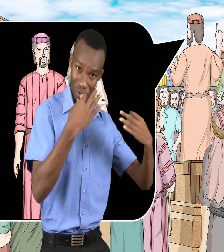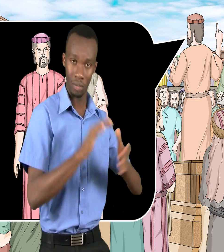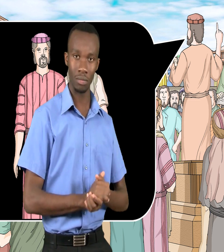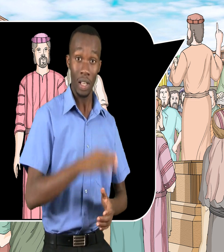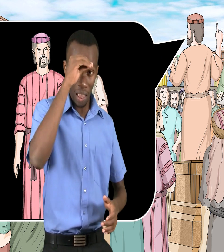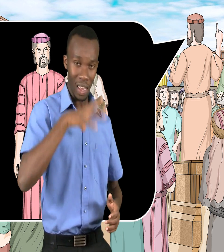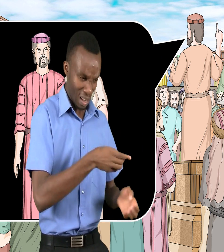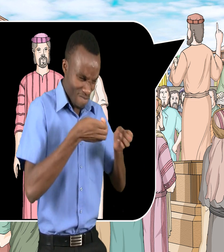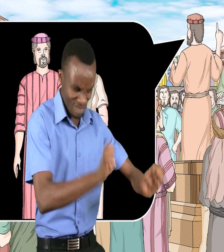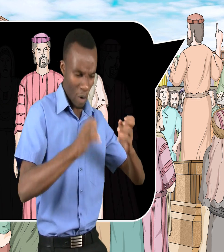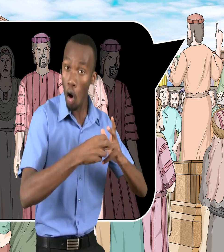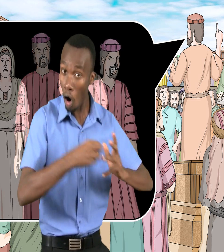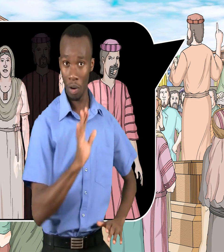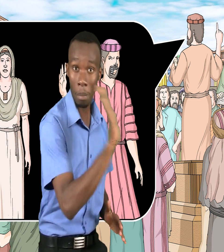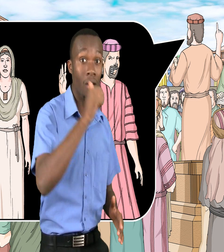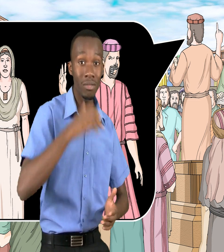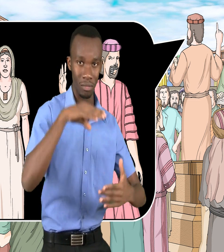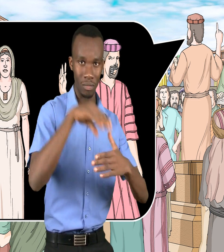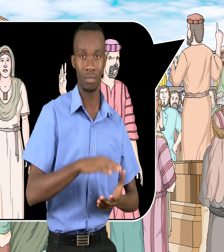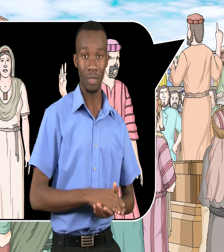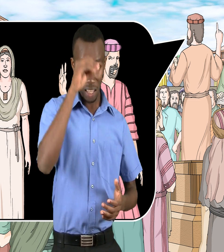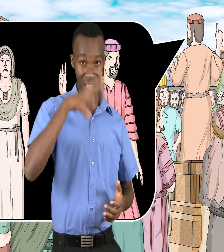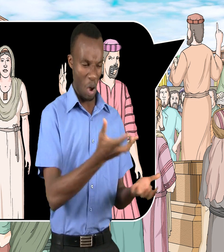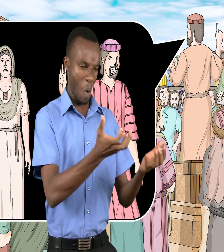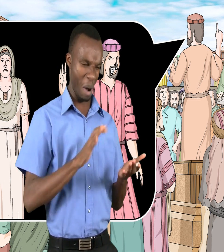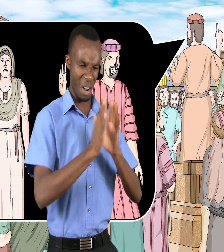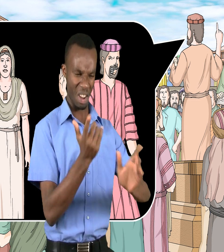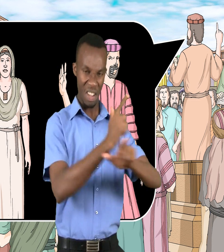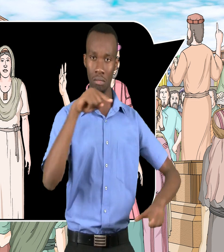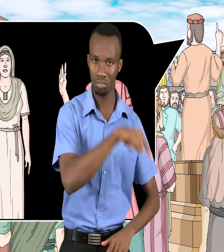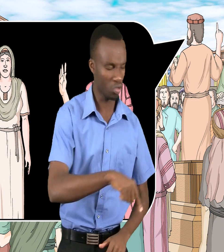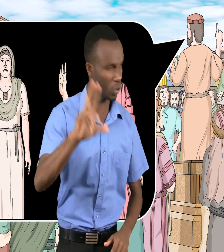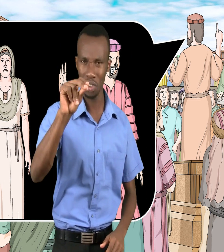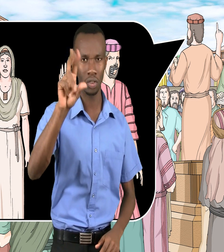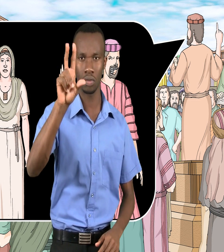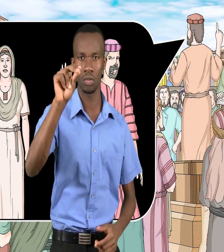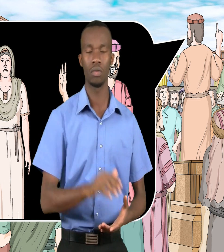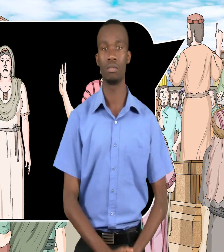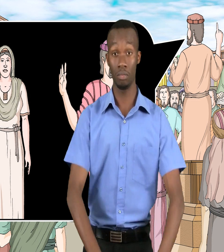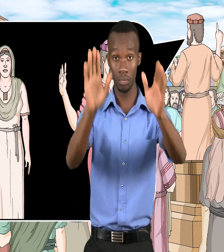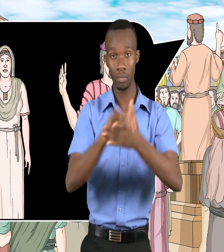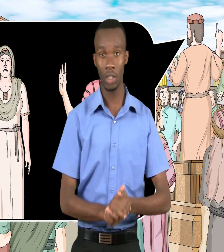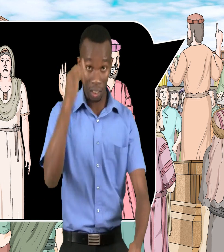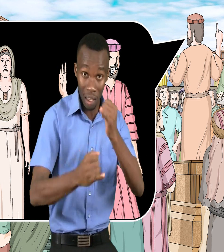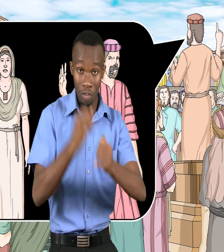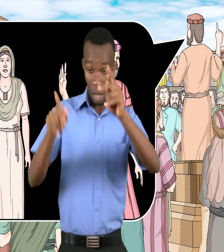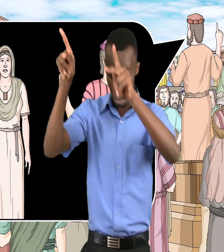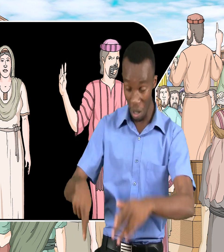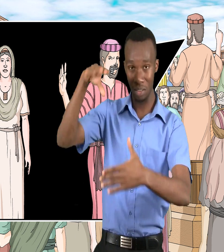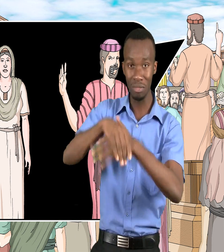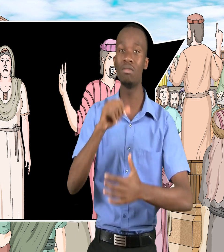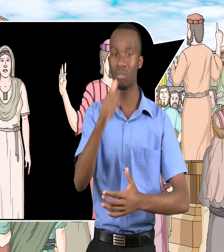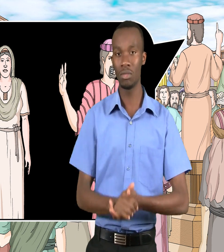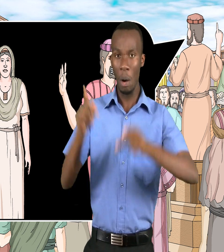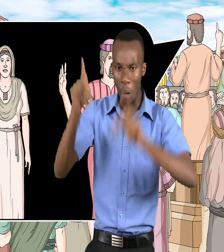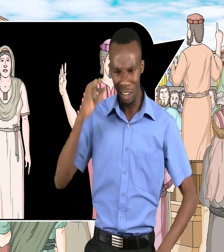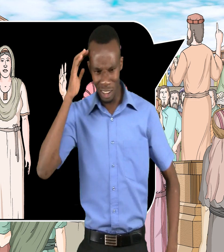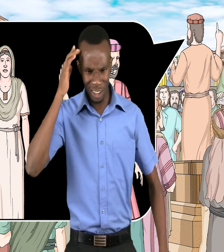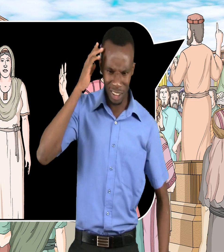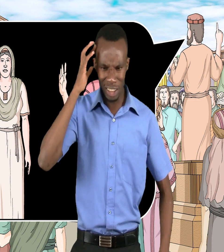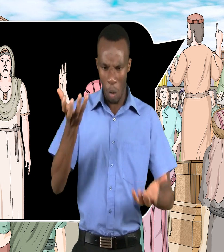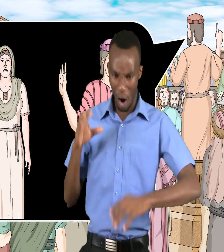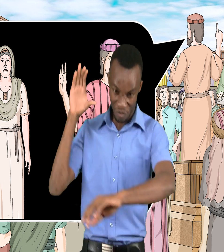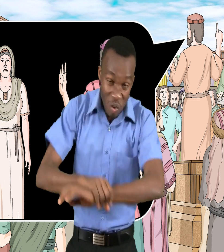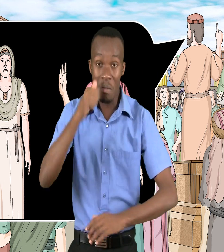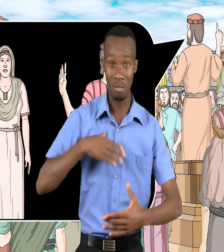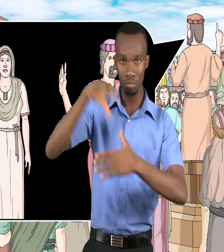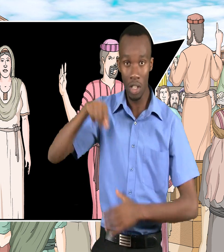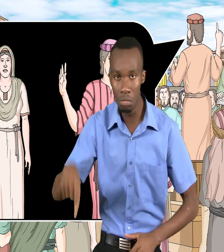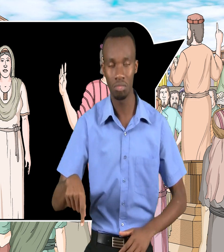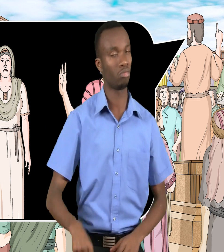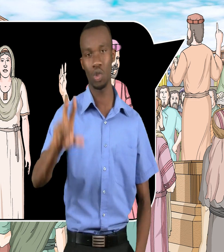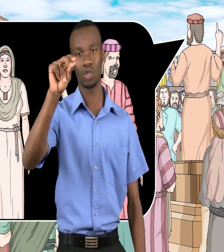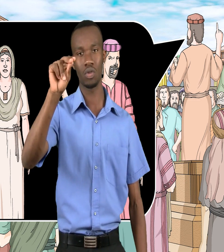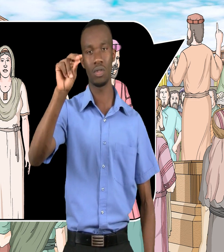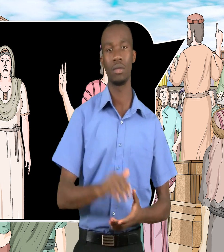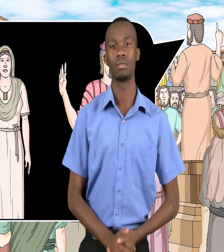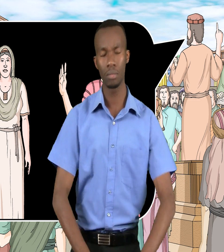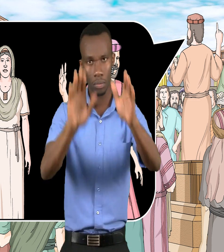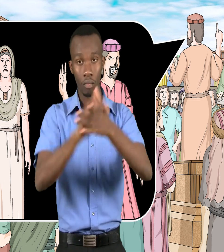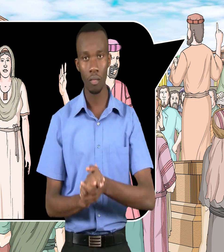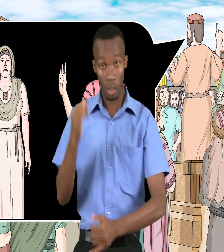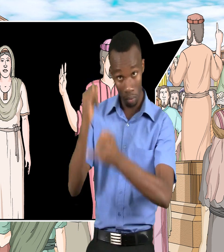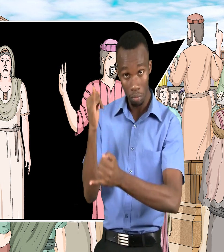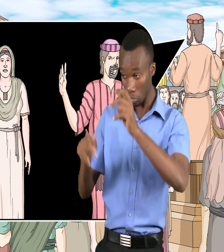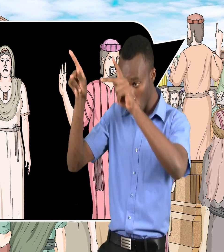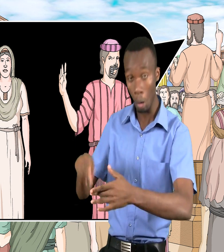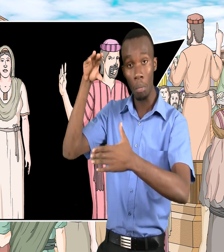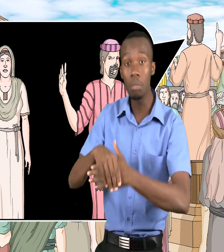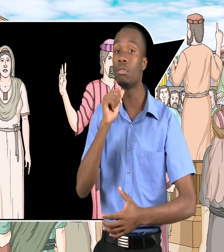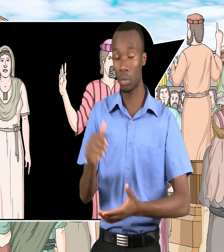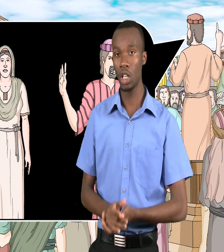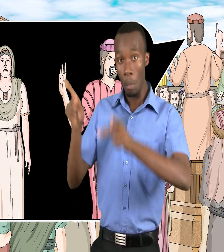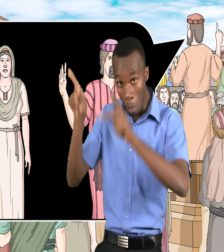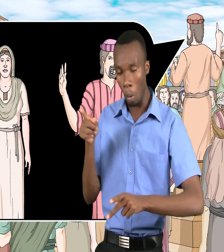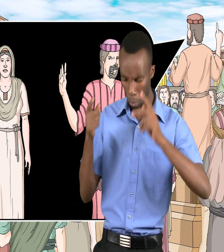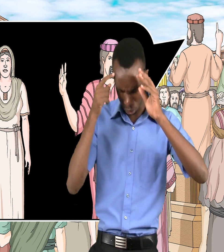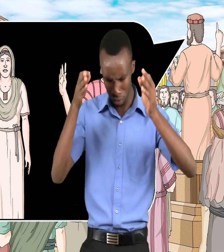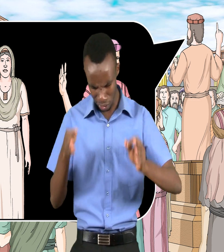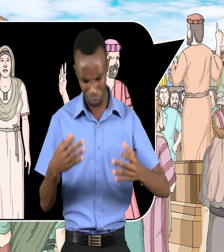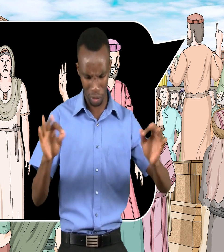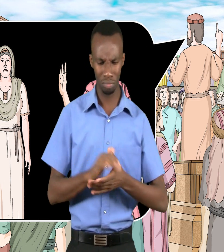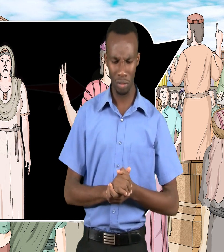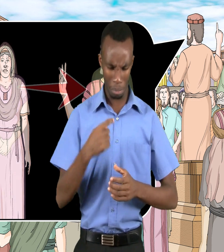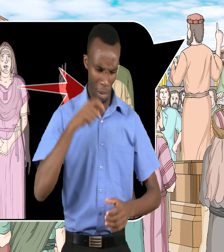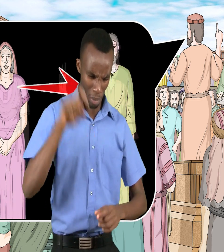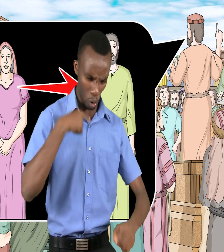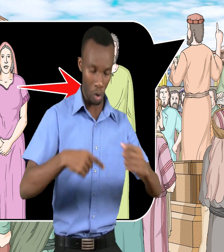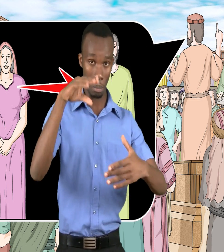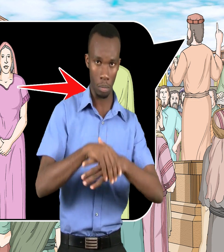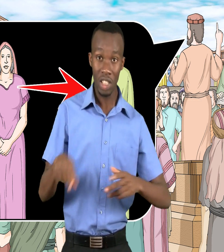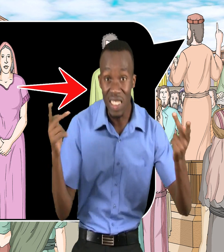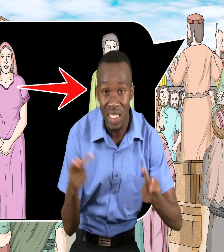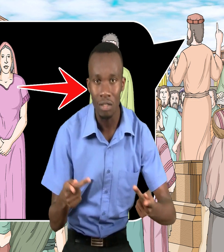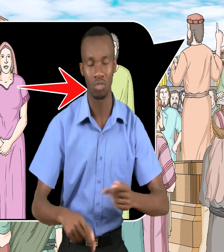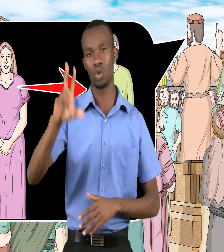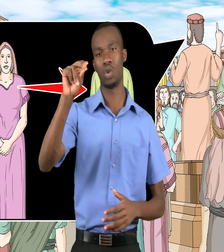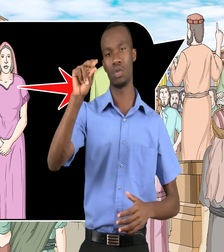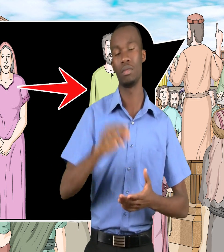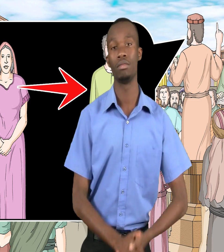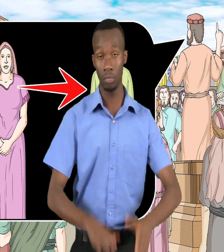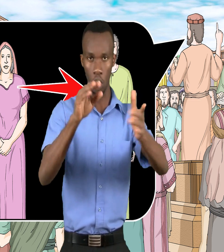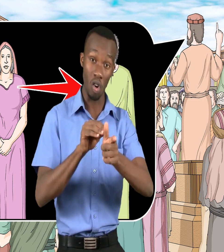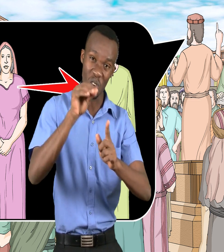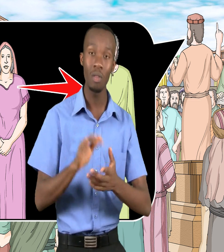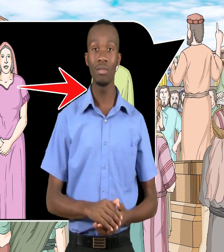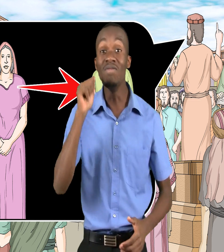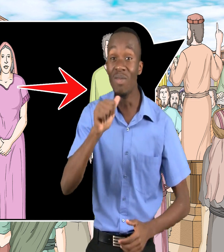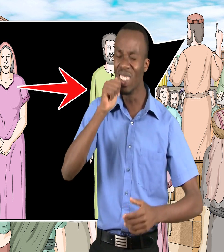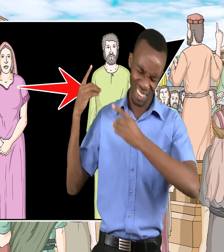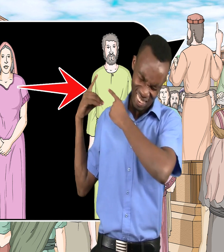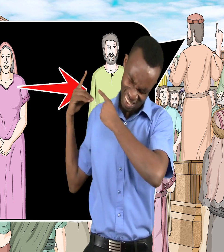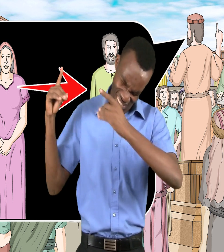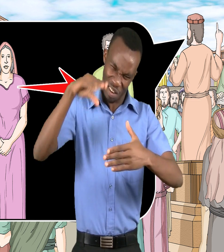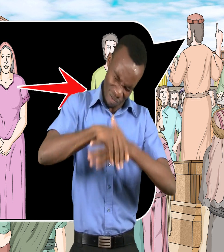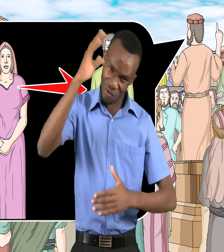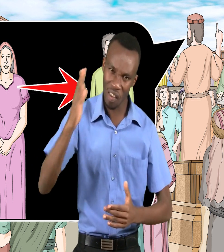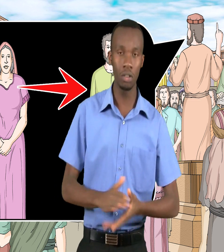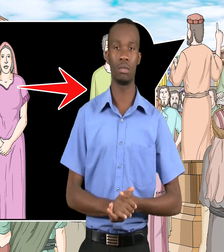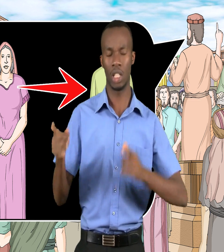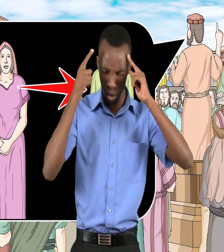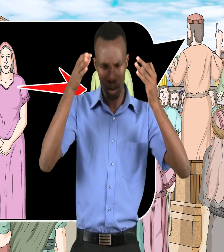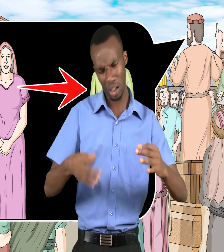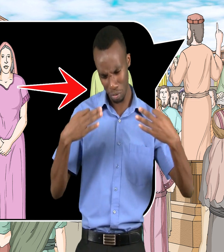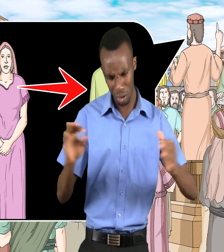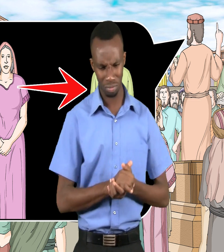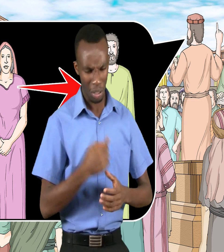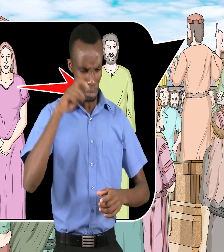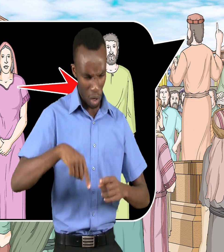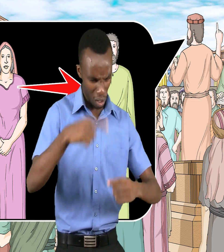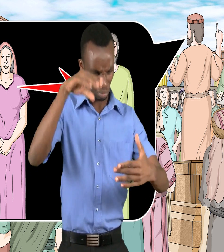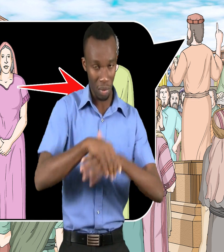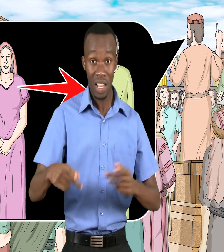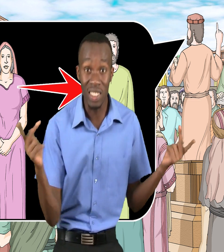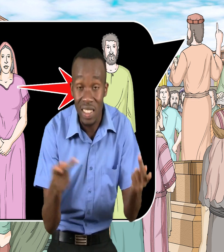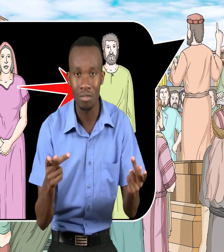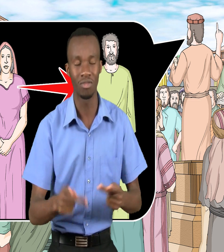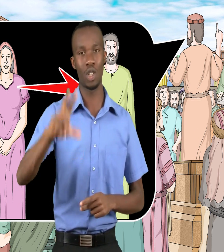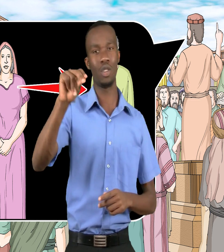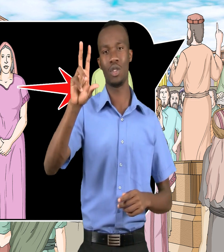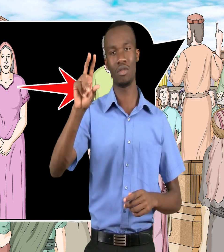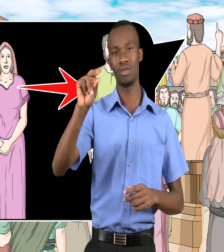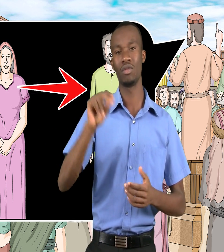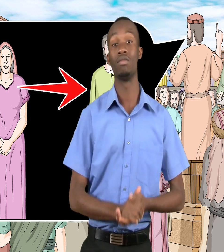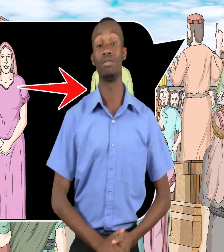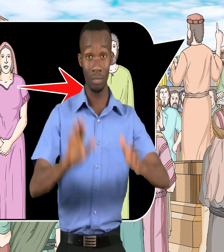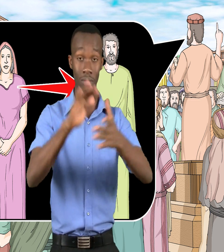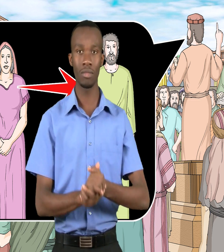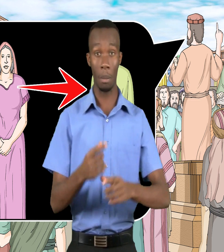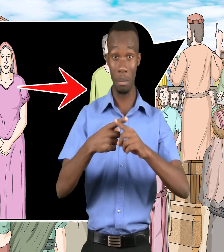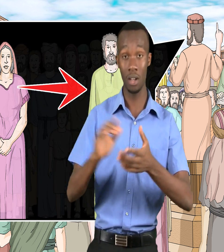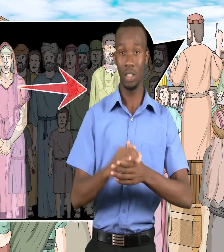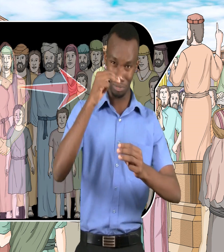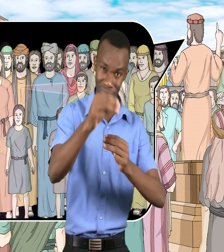Conversely, he who was a free man when he was called is Christ’s slave. You were bought at a price; do not become slaves of men. Brothers, each one should remain in the situation he was in when God called him.